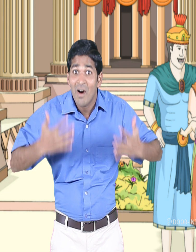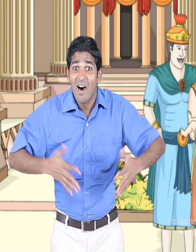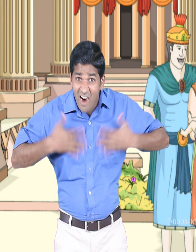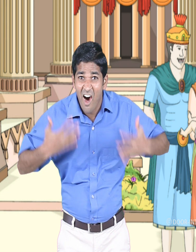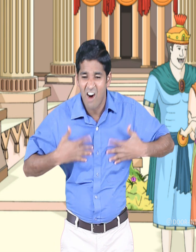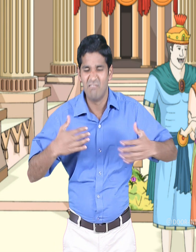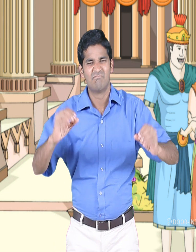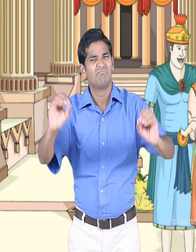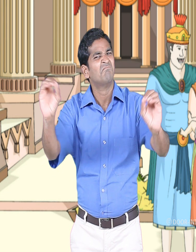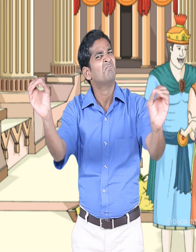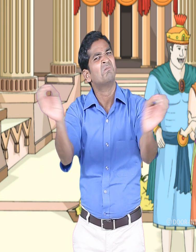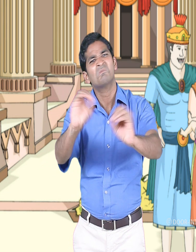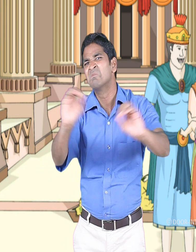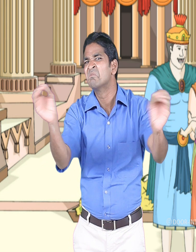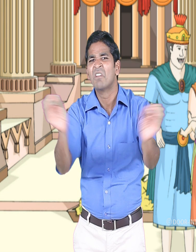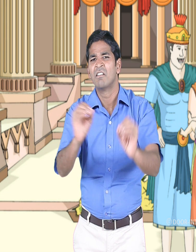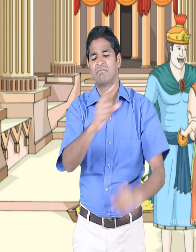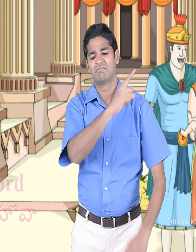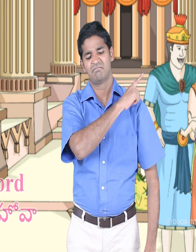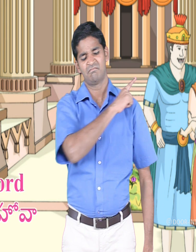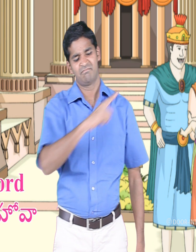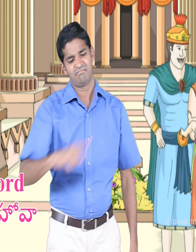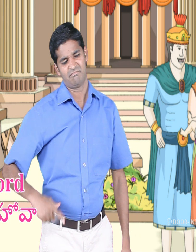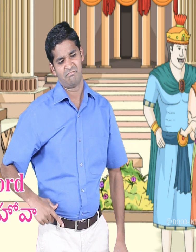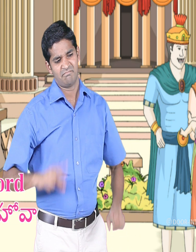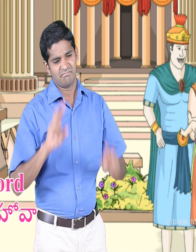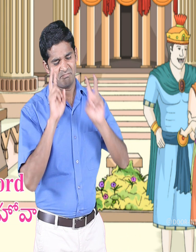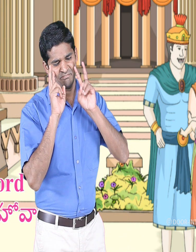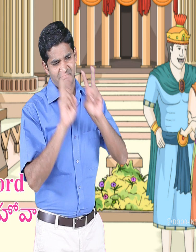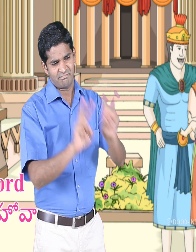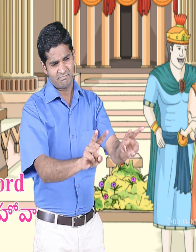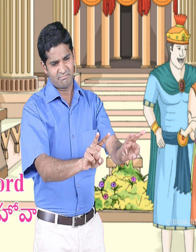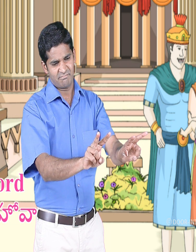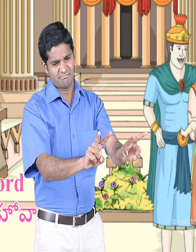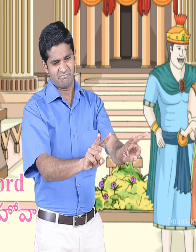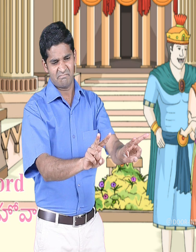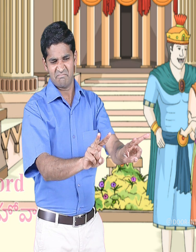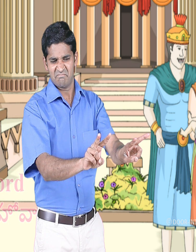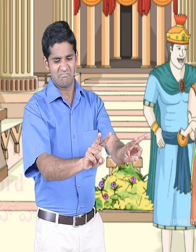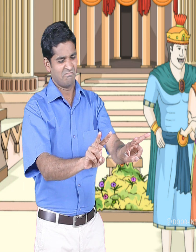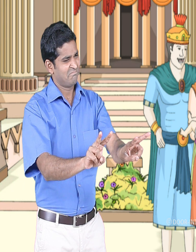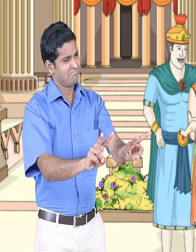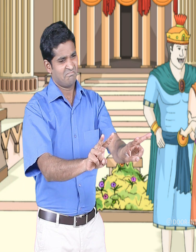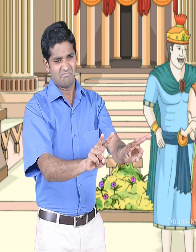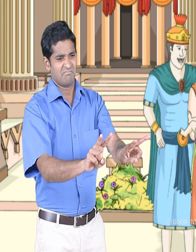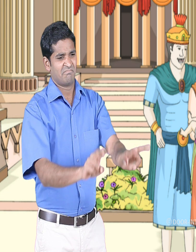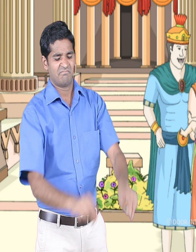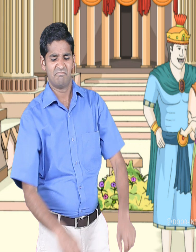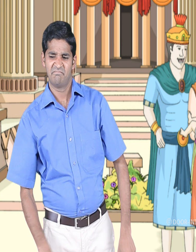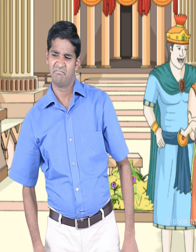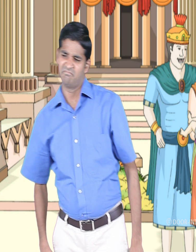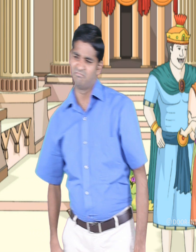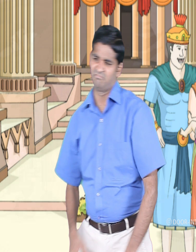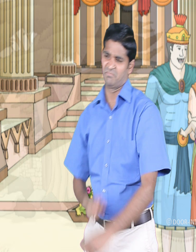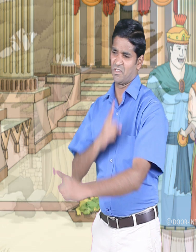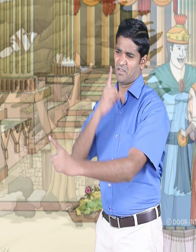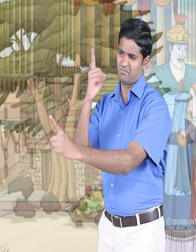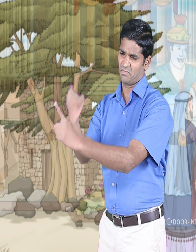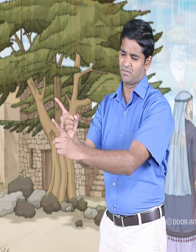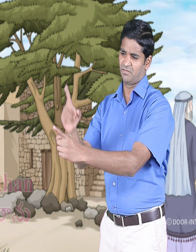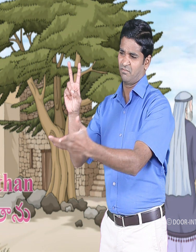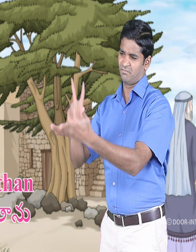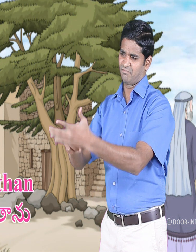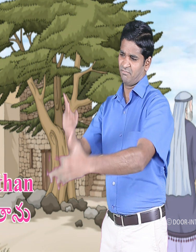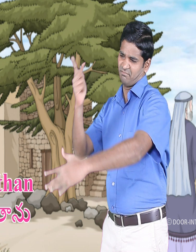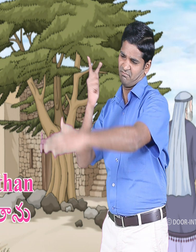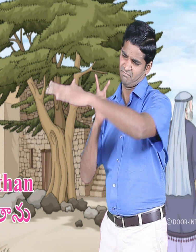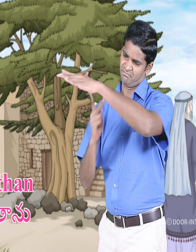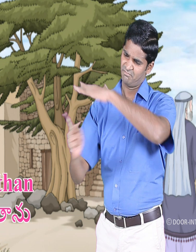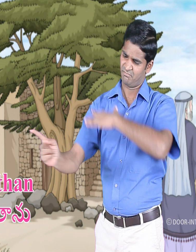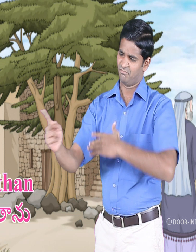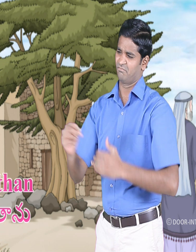But the thing that David had done was evil in the sight of the LORD.